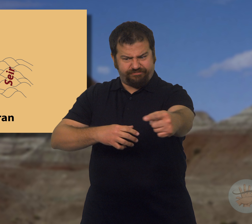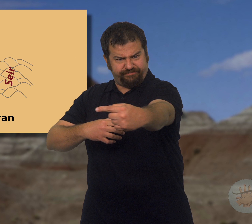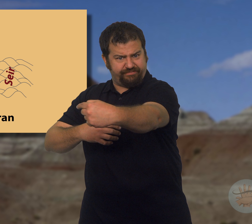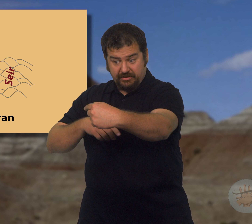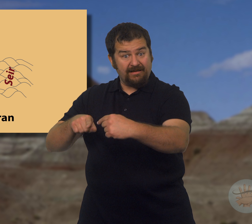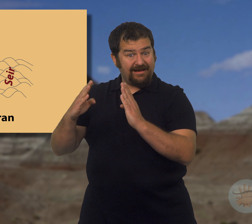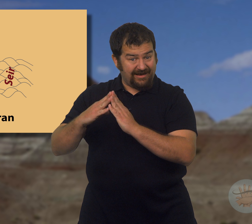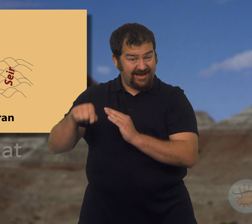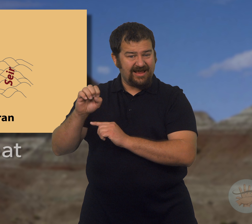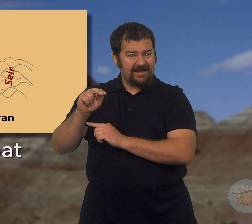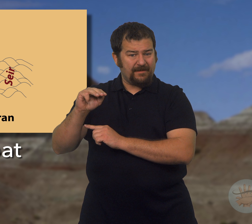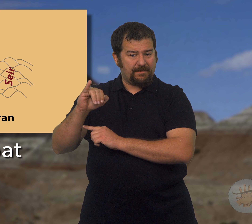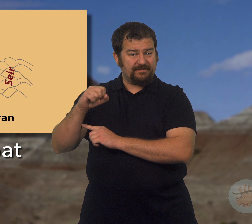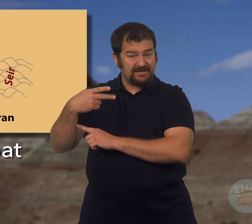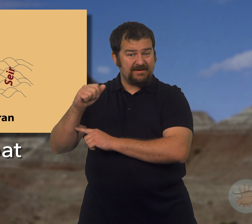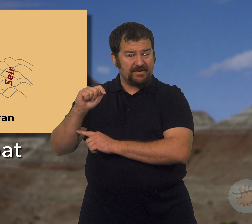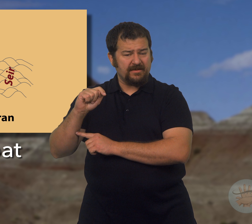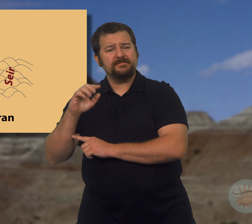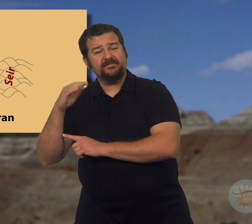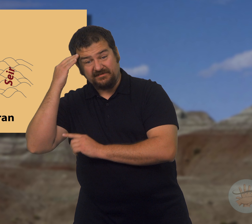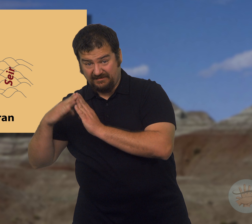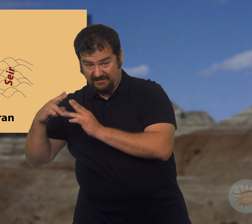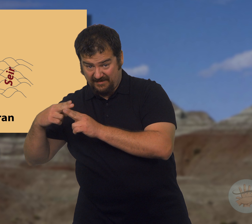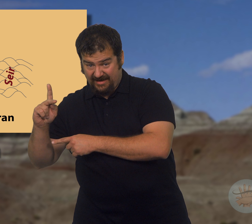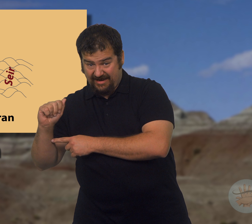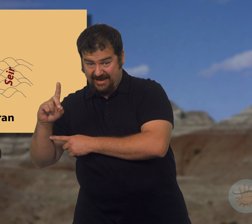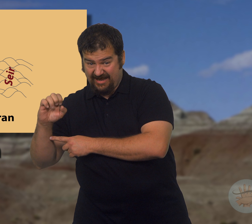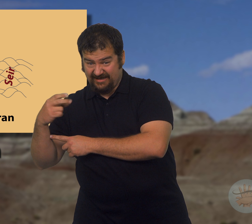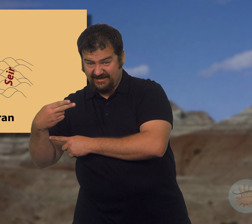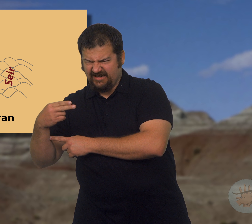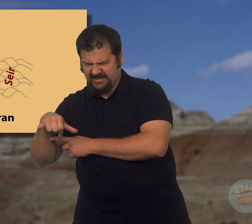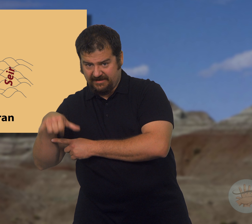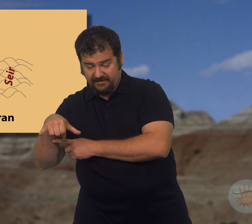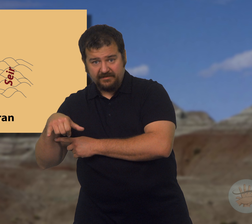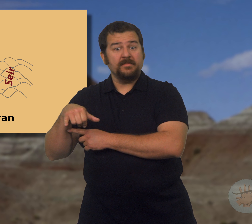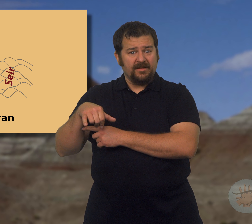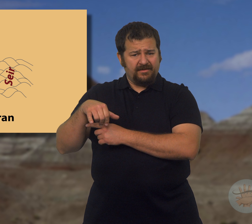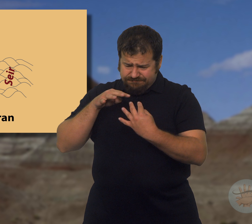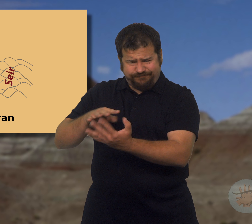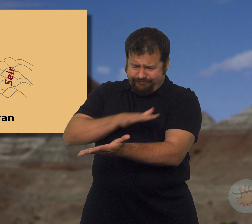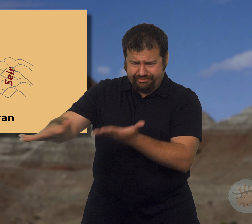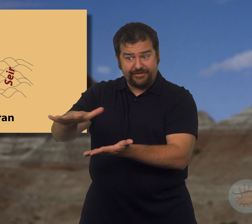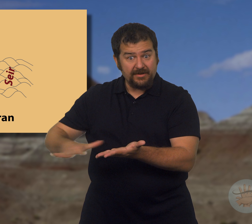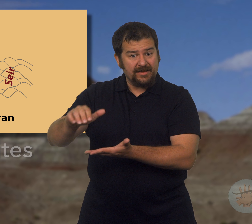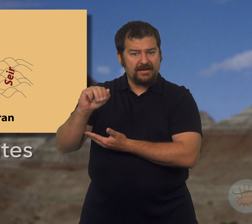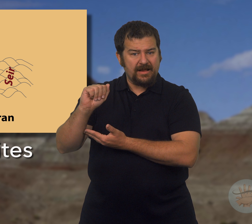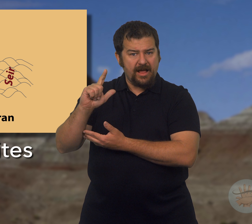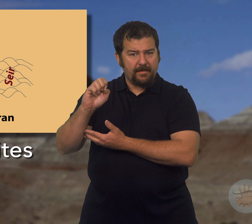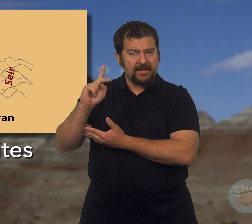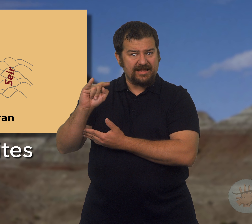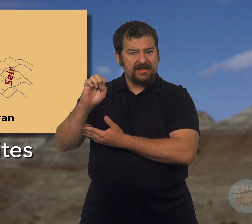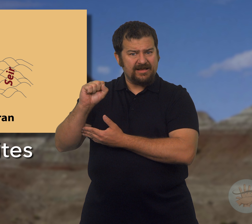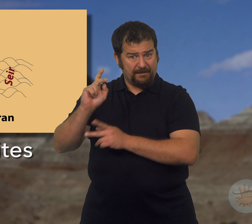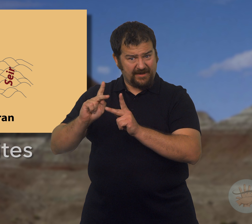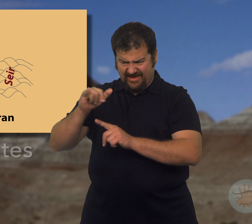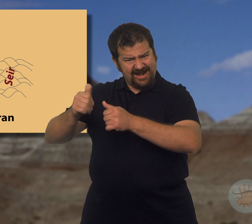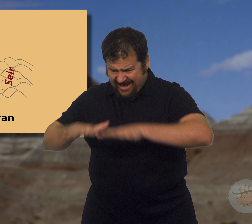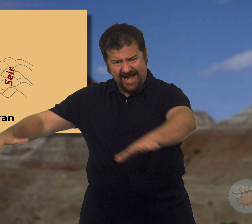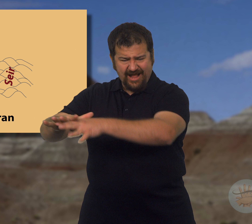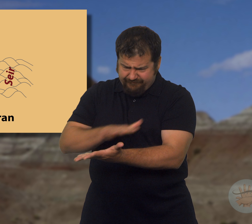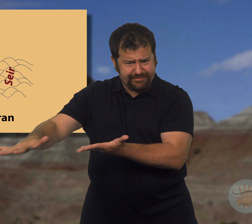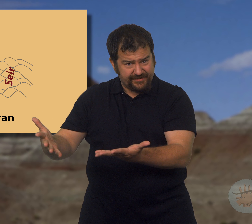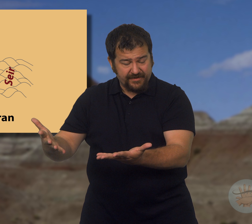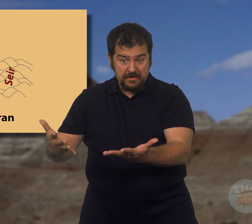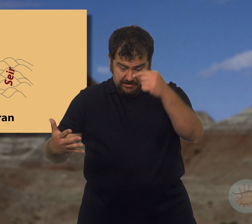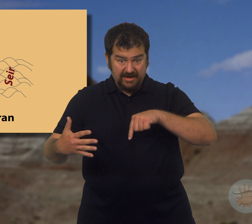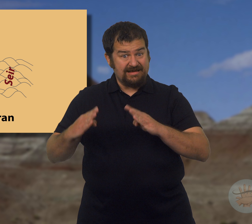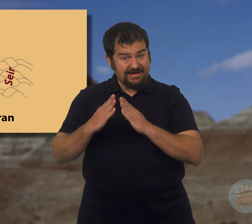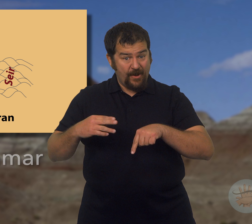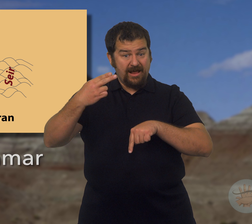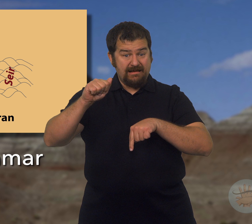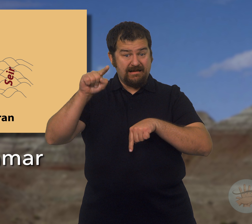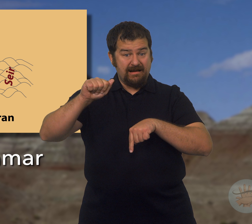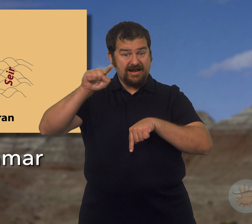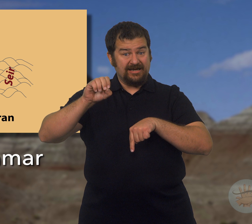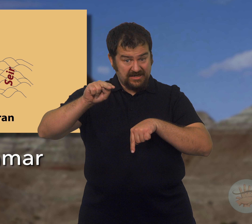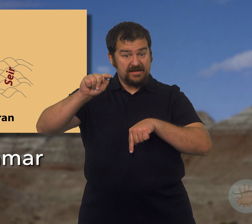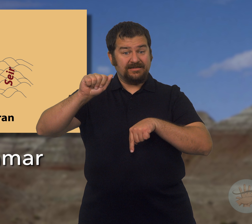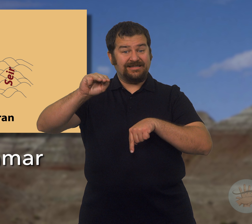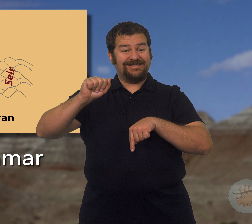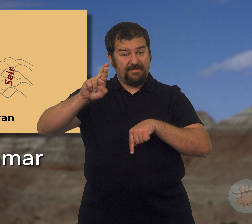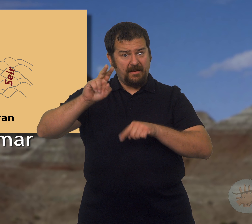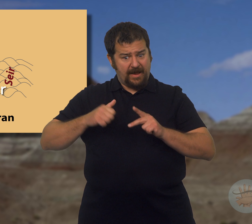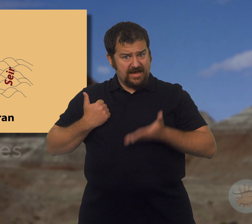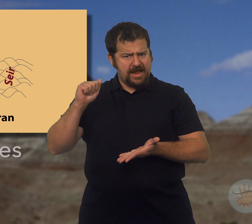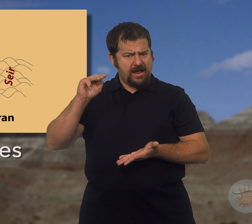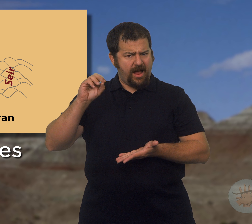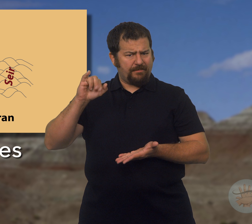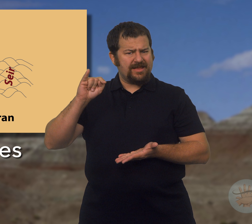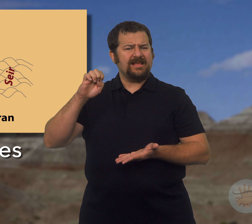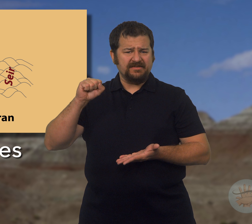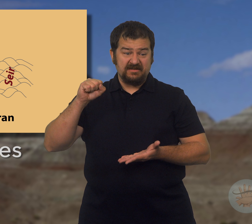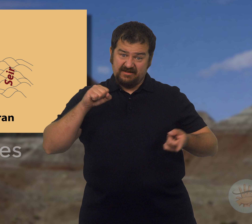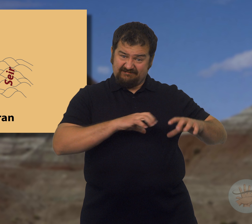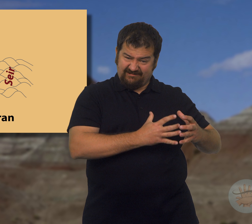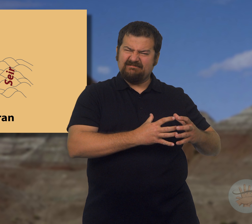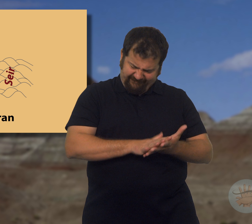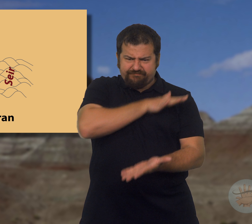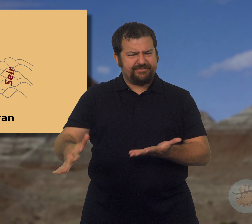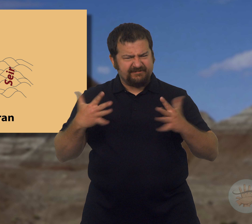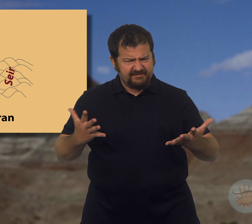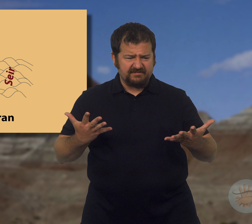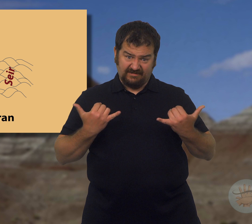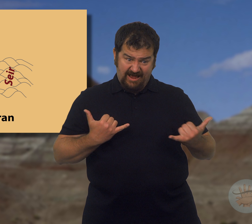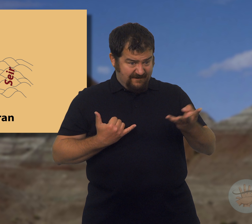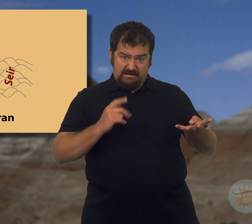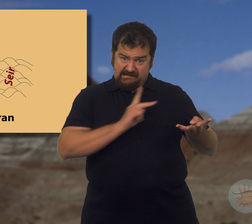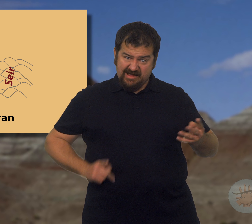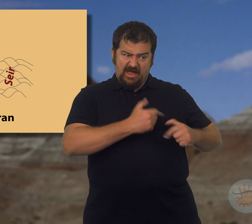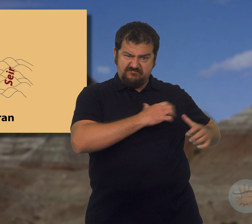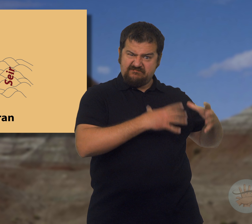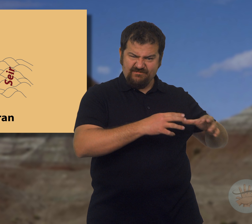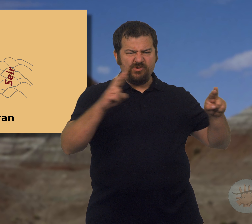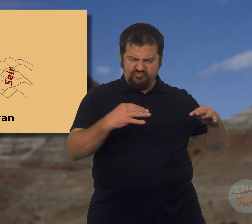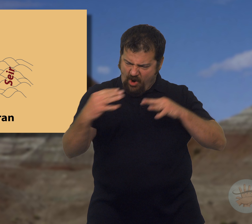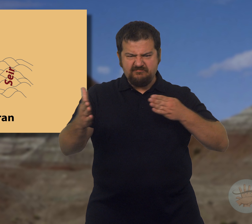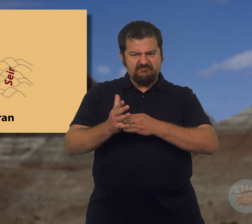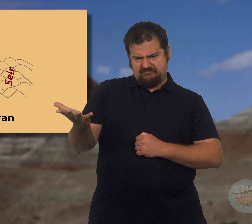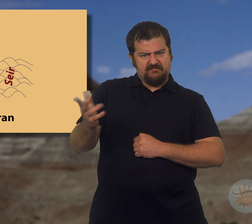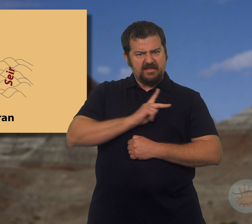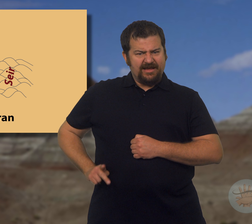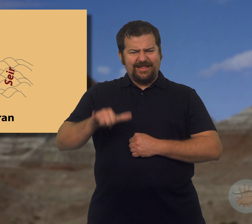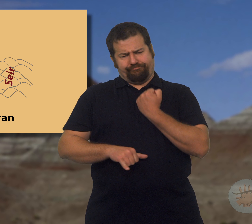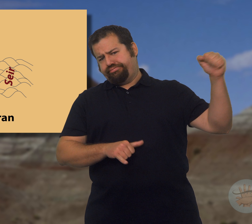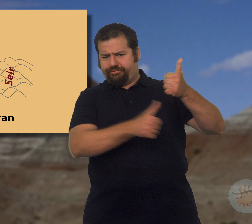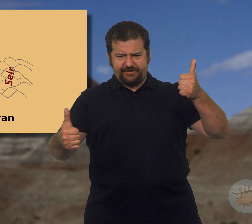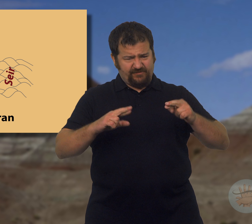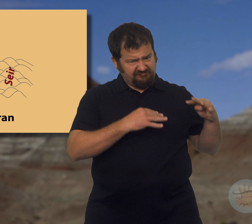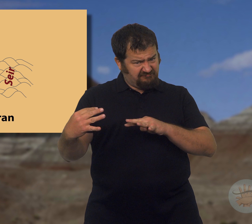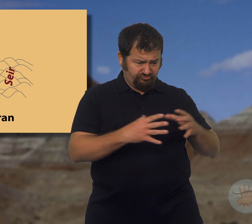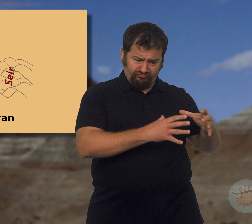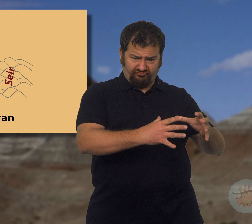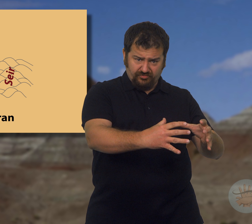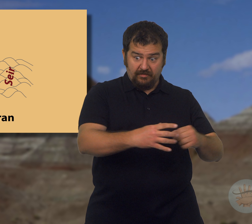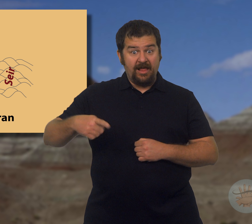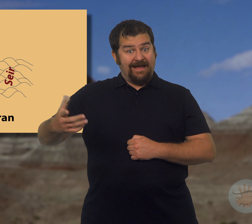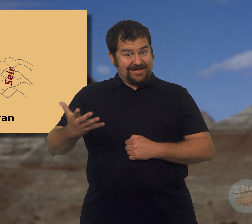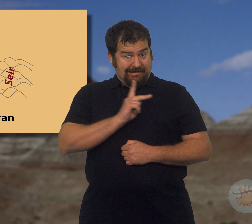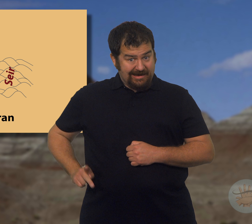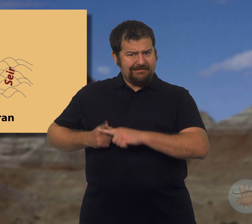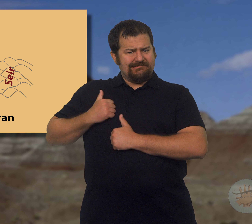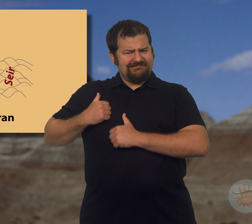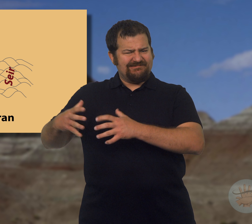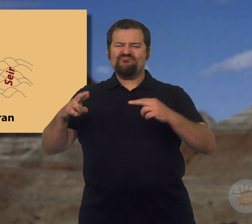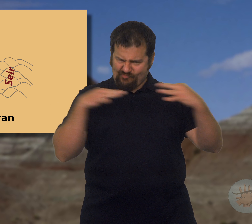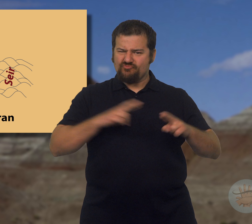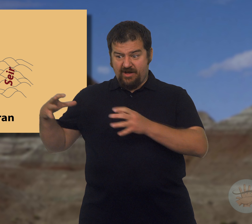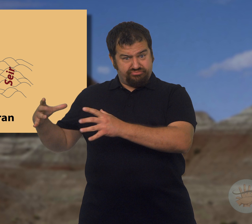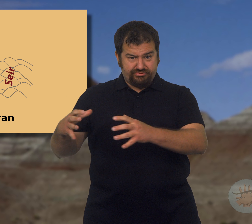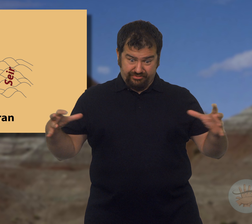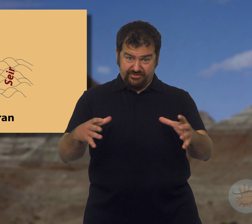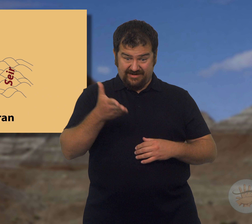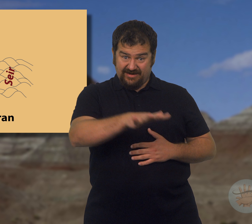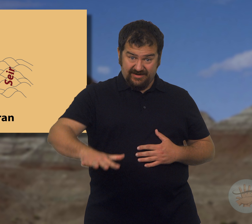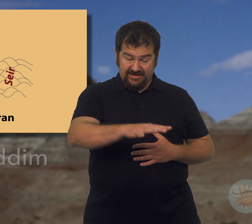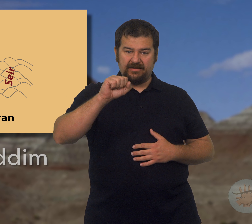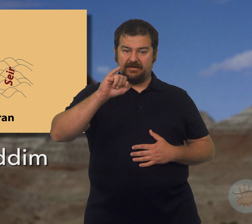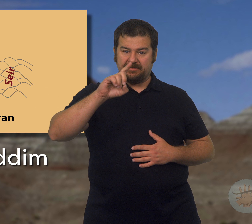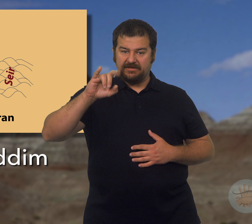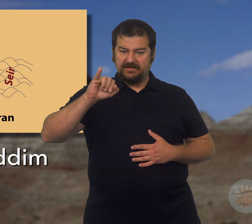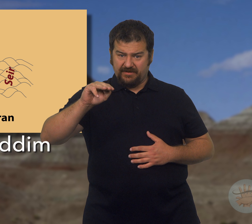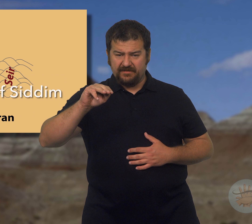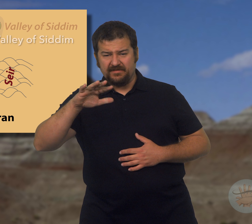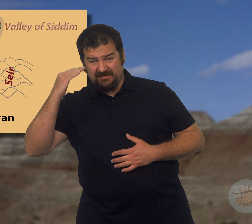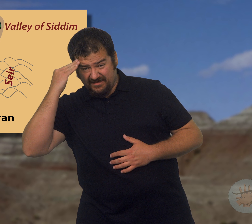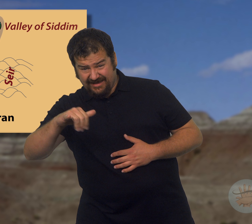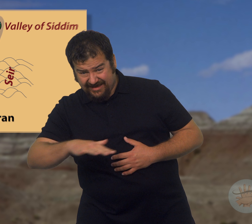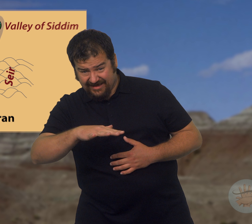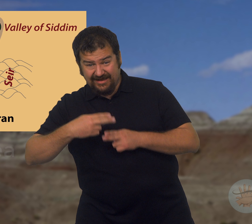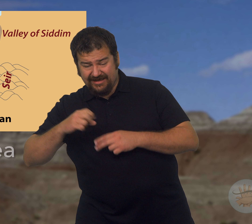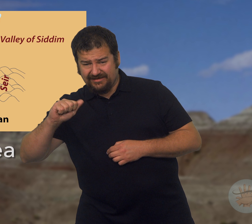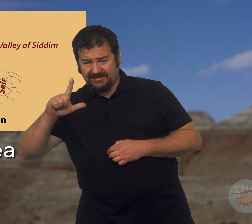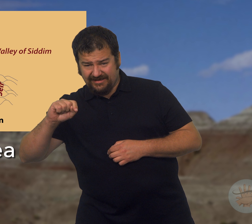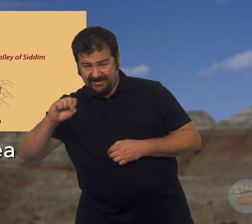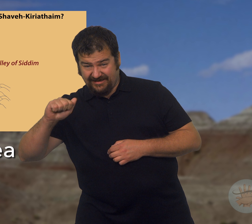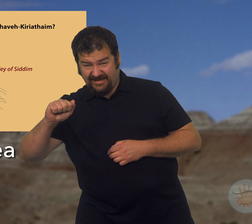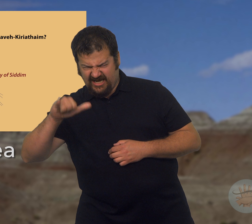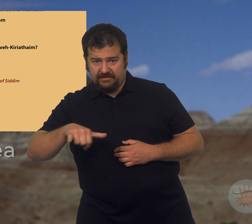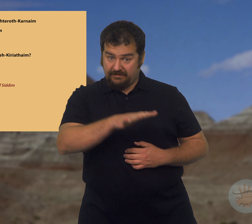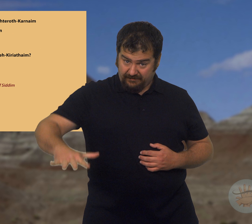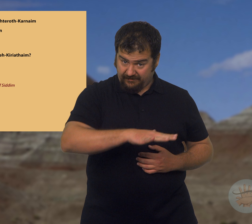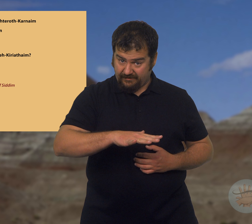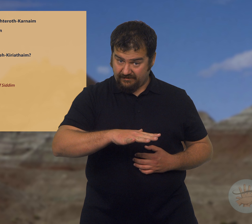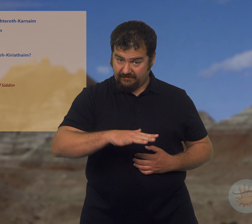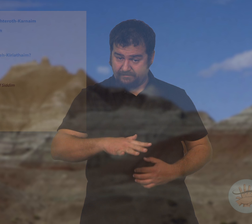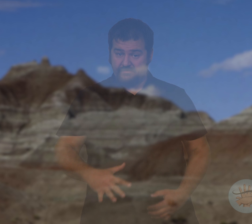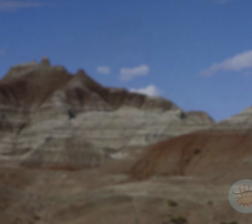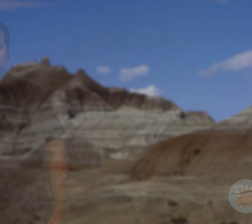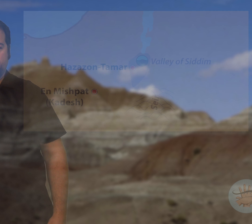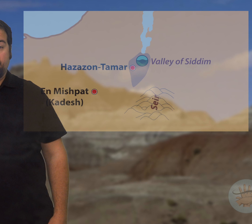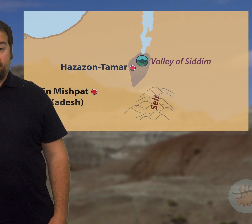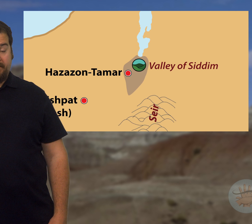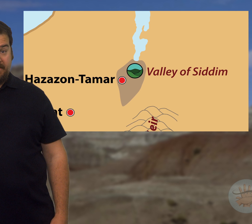Then they turned back to invade En-mishpat (that is, Kadesh), and they conquered the whole territory of the Amalekites, as well as the Amorites who lived in Hazazon-tamar.